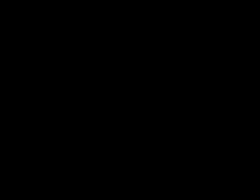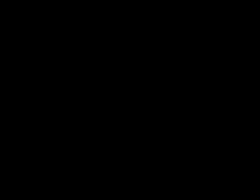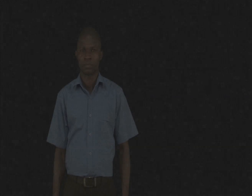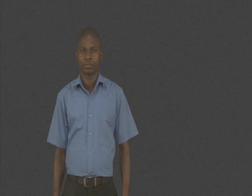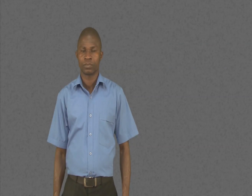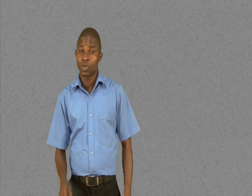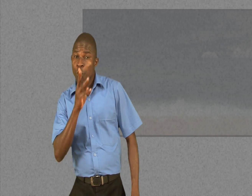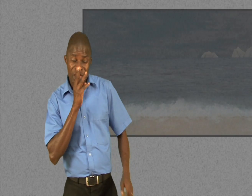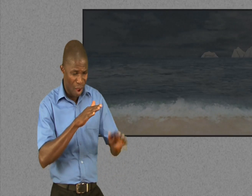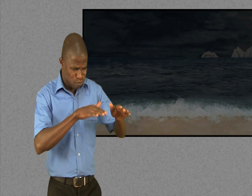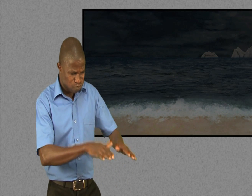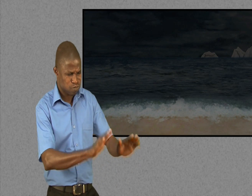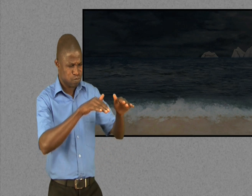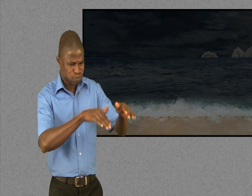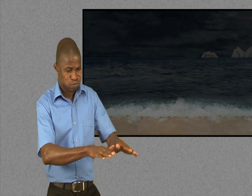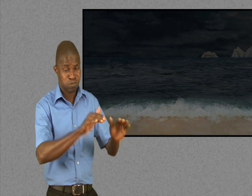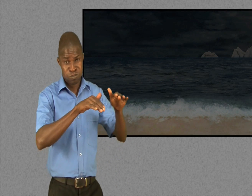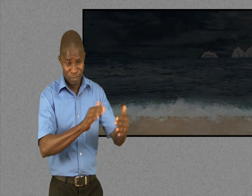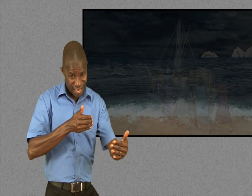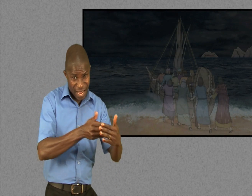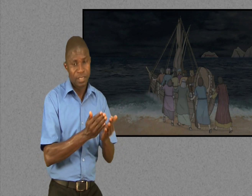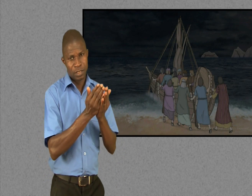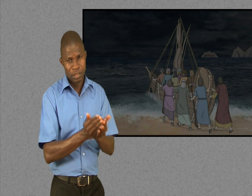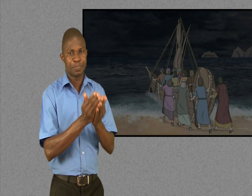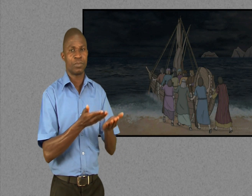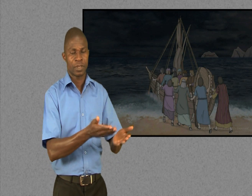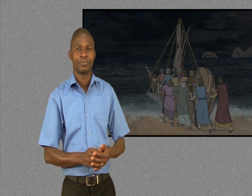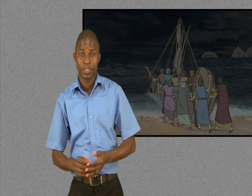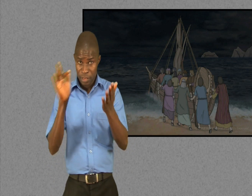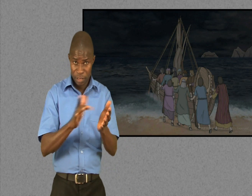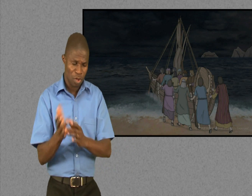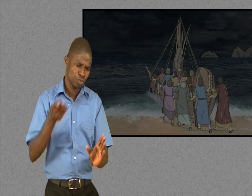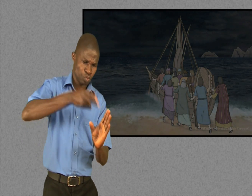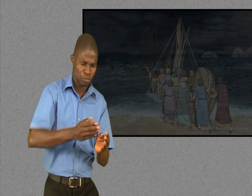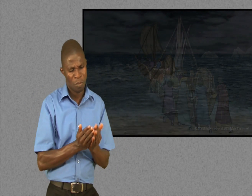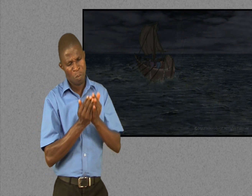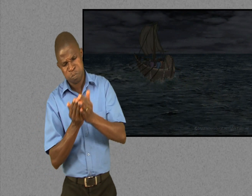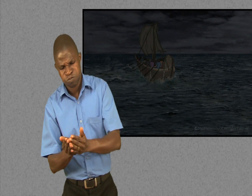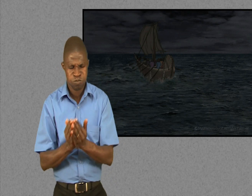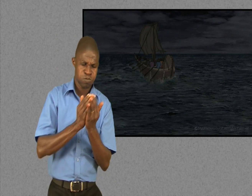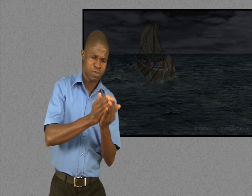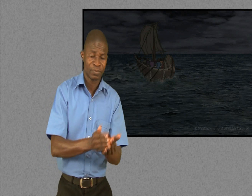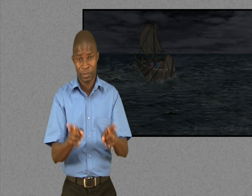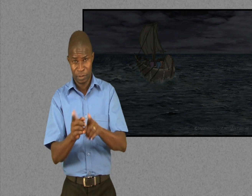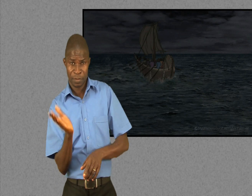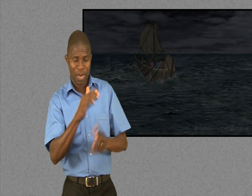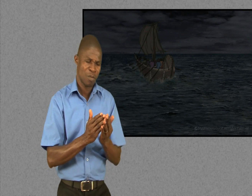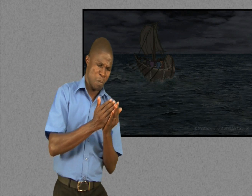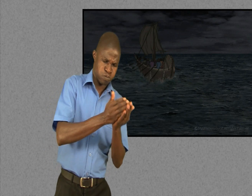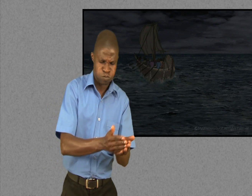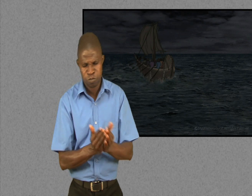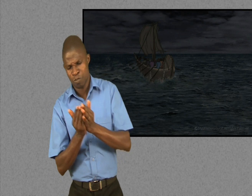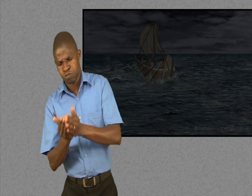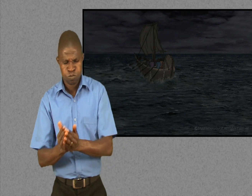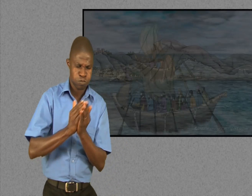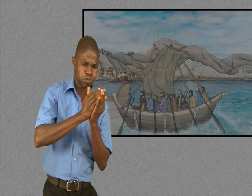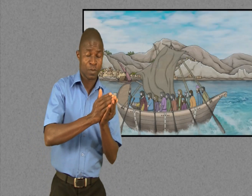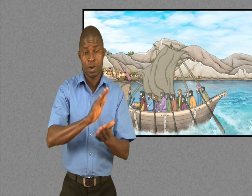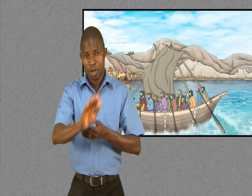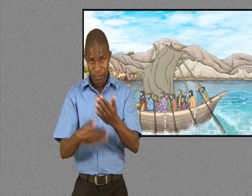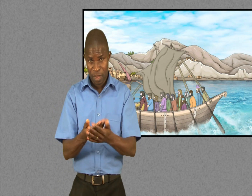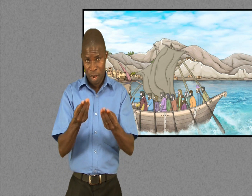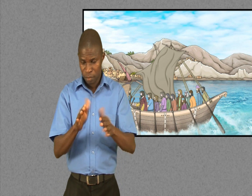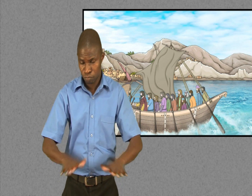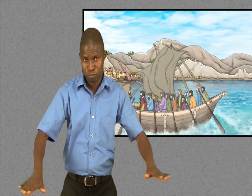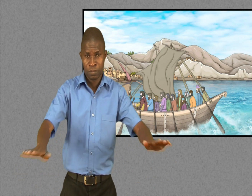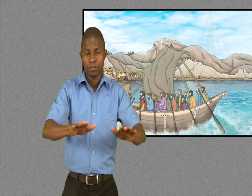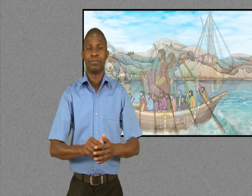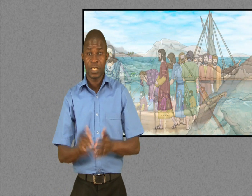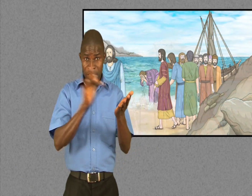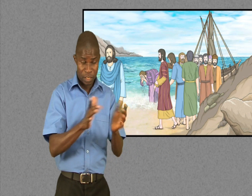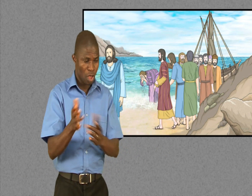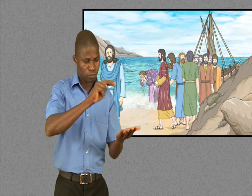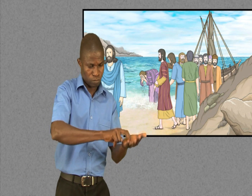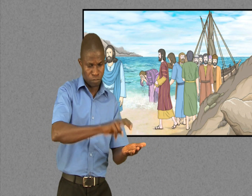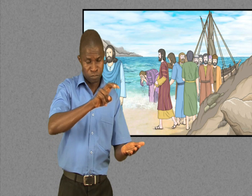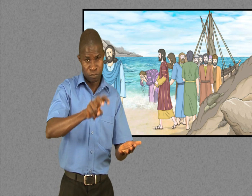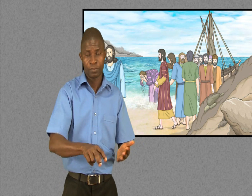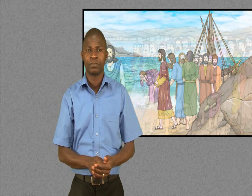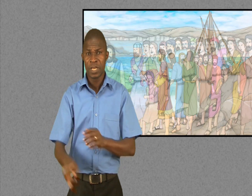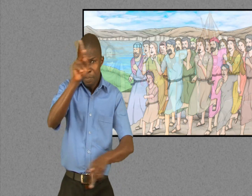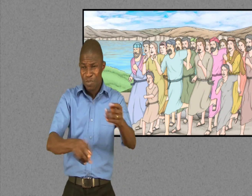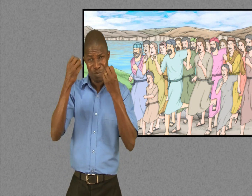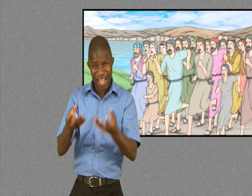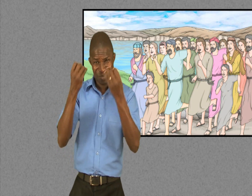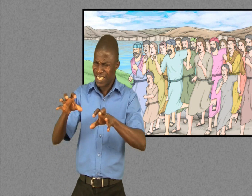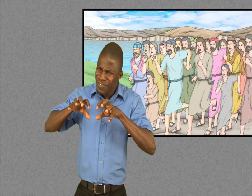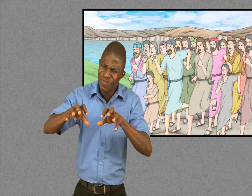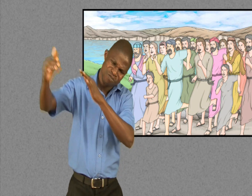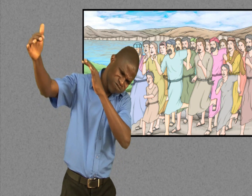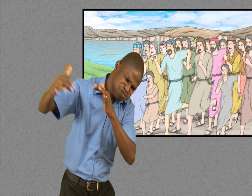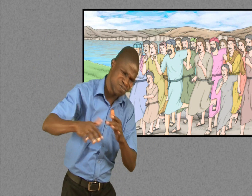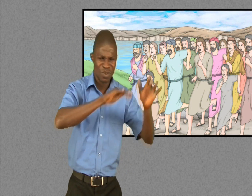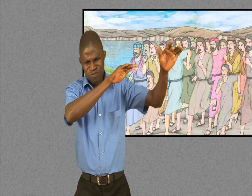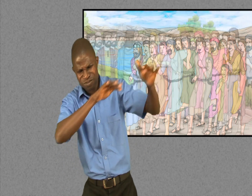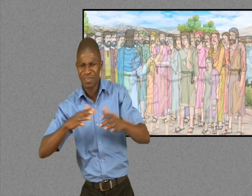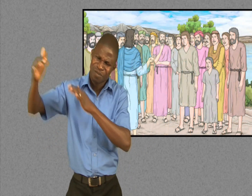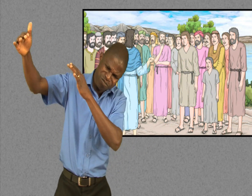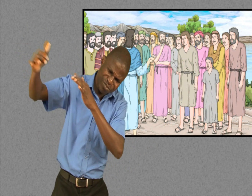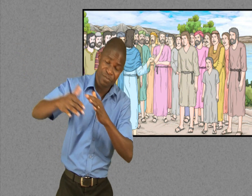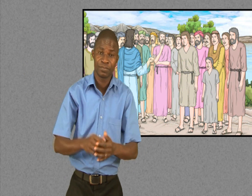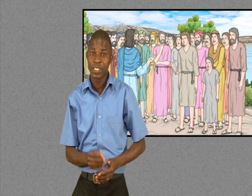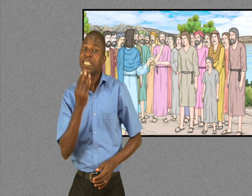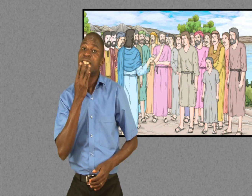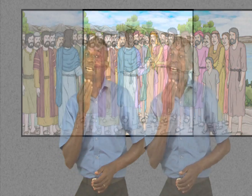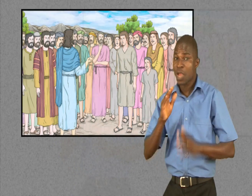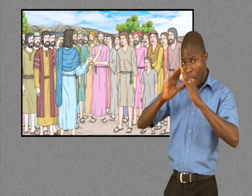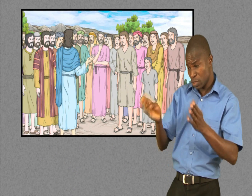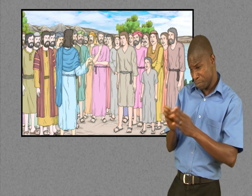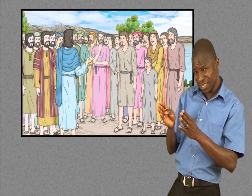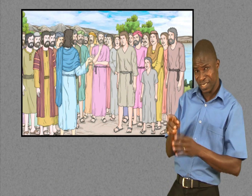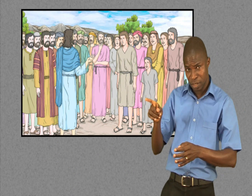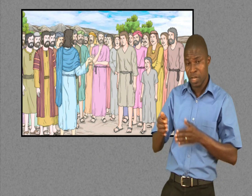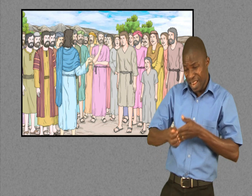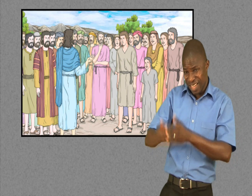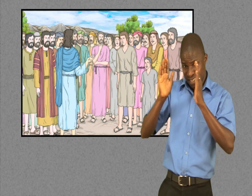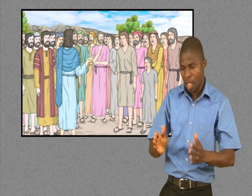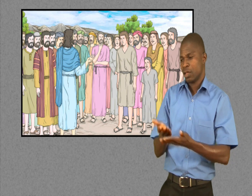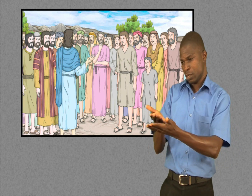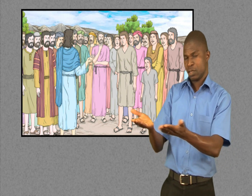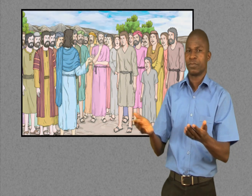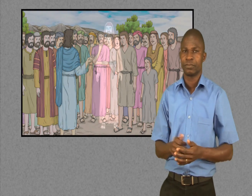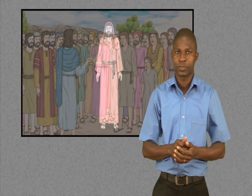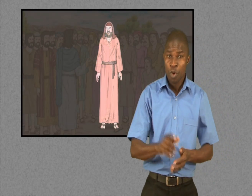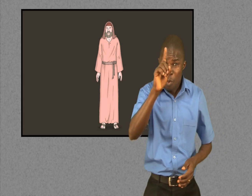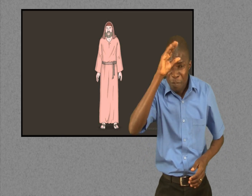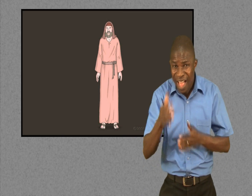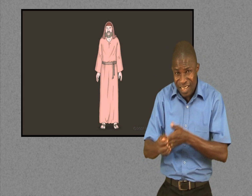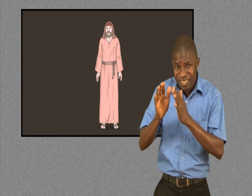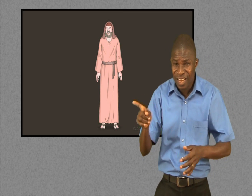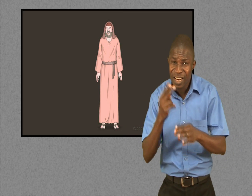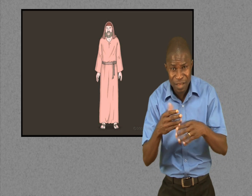When Jesus had again crossed by boat to the other side, a large crowd gathered around Him beside the sea.